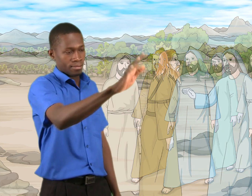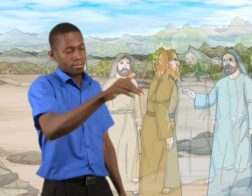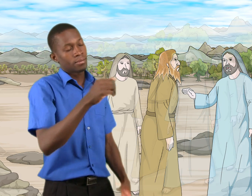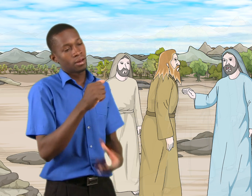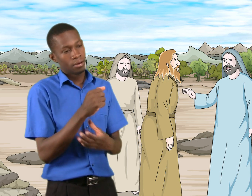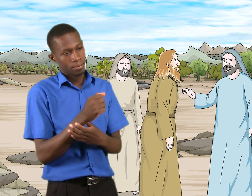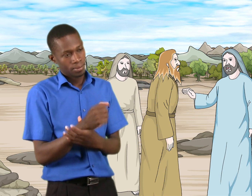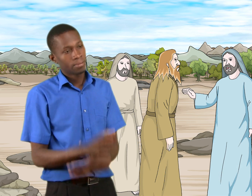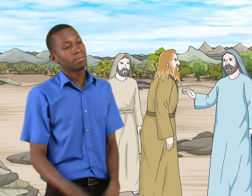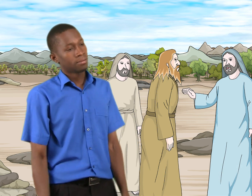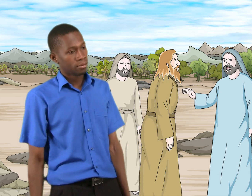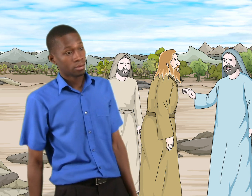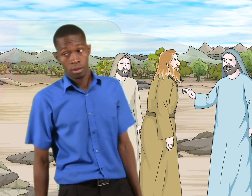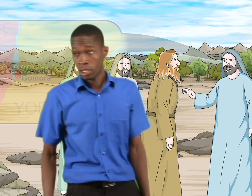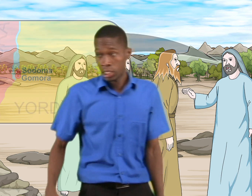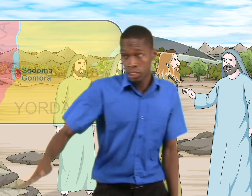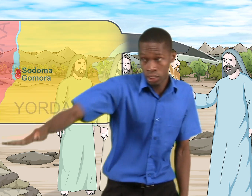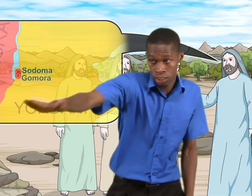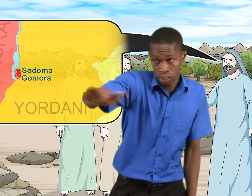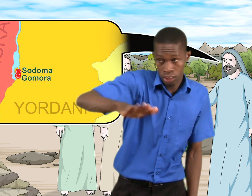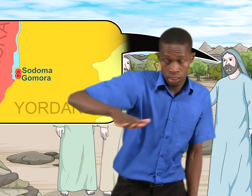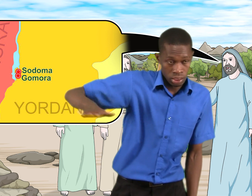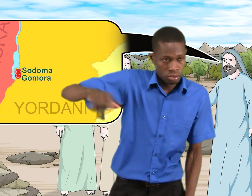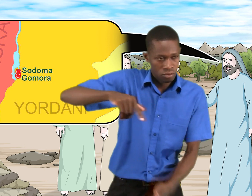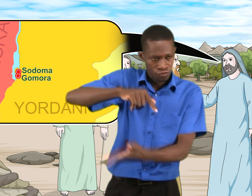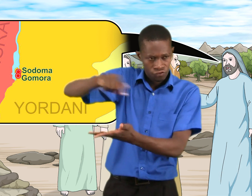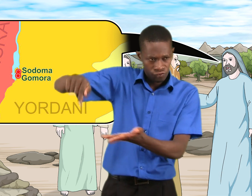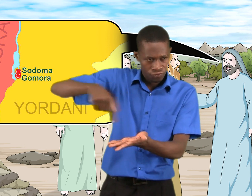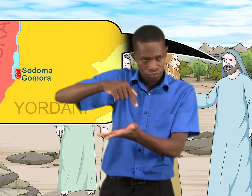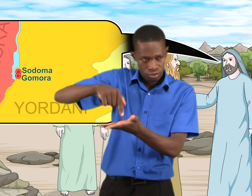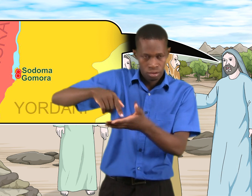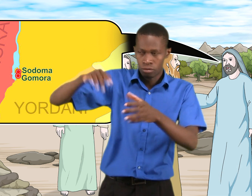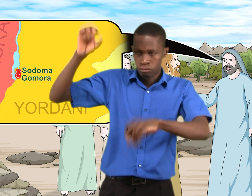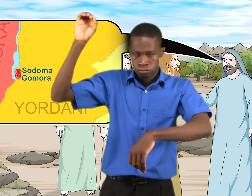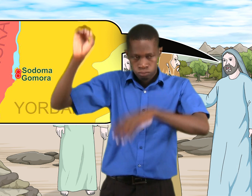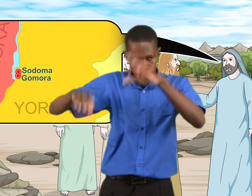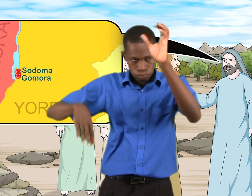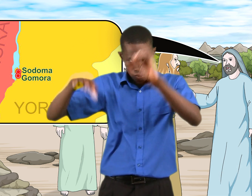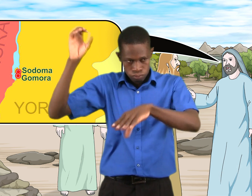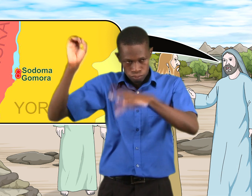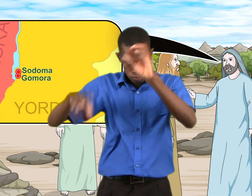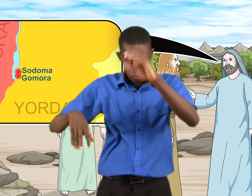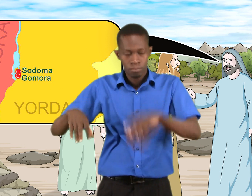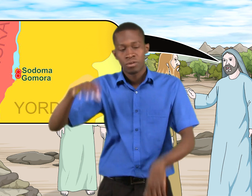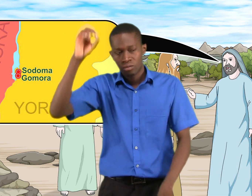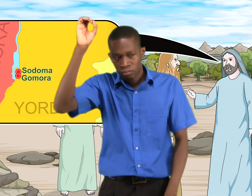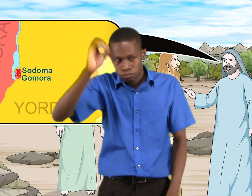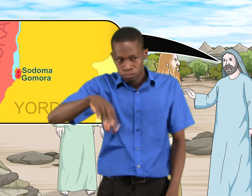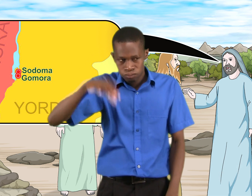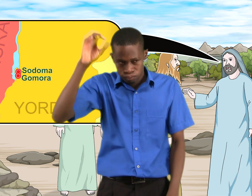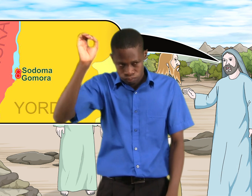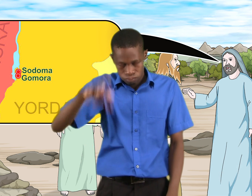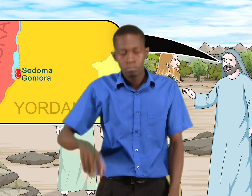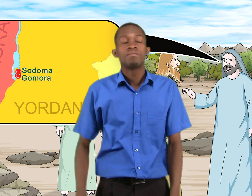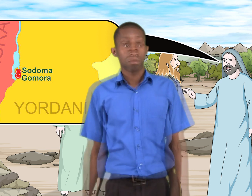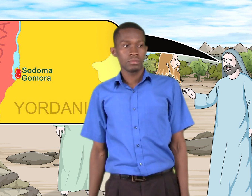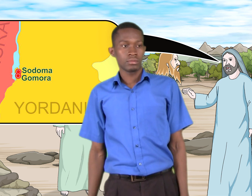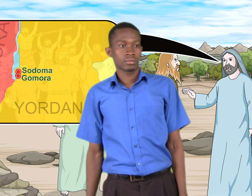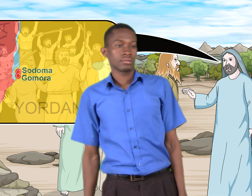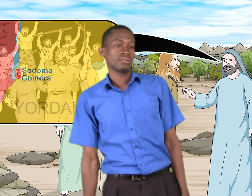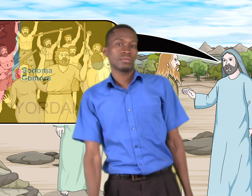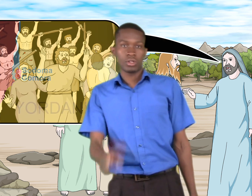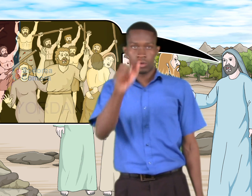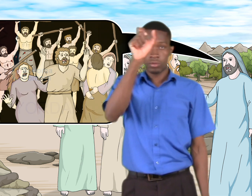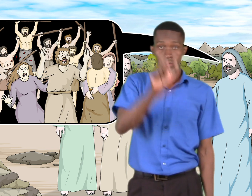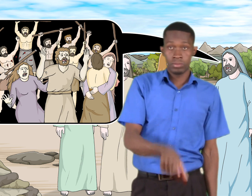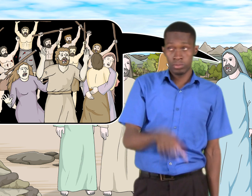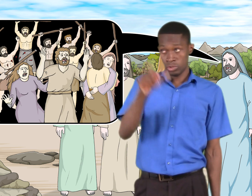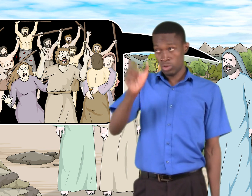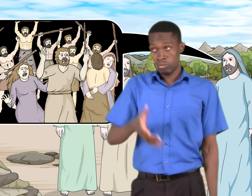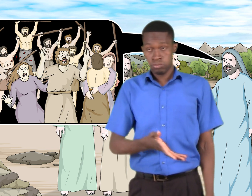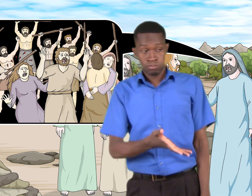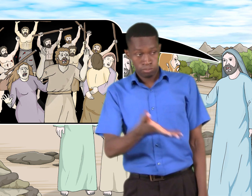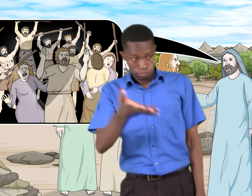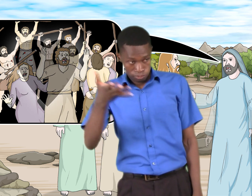Then the LORD said, “The outcry against Sodom and Gomorrah is great.